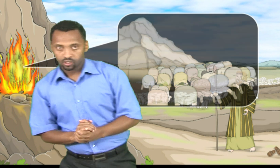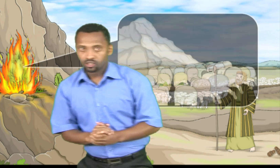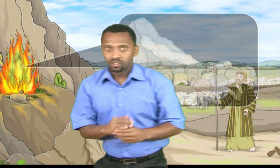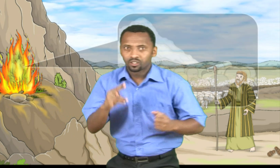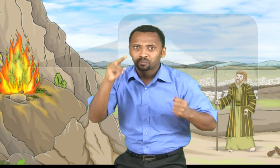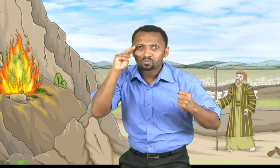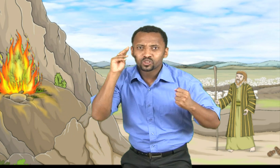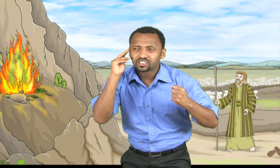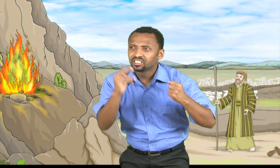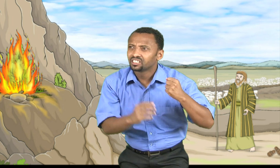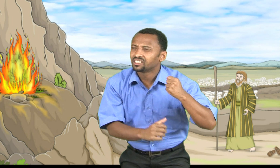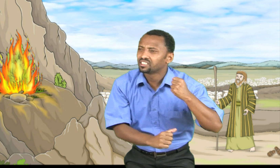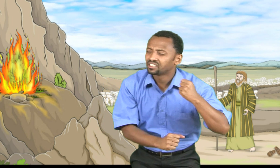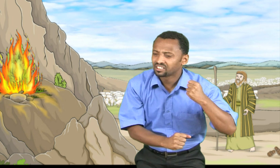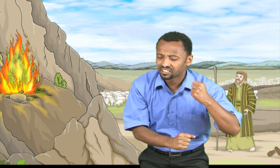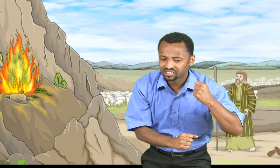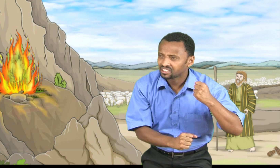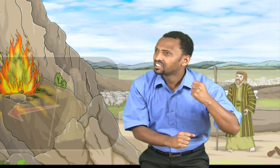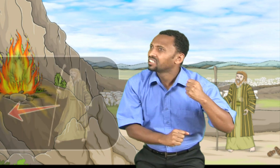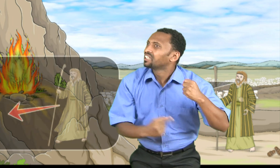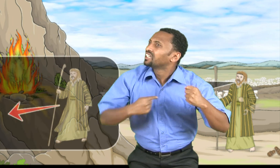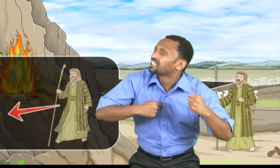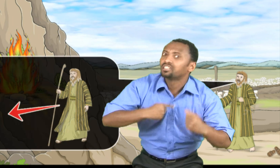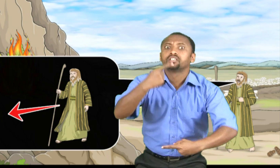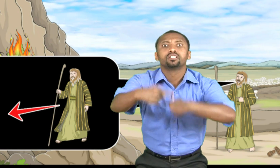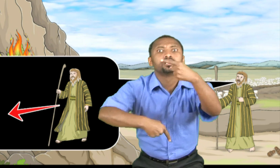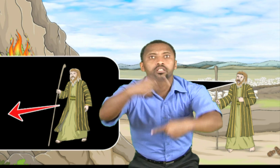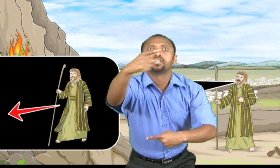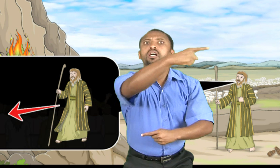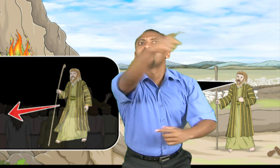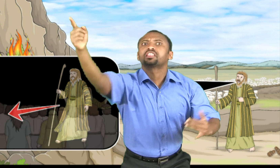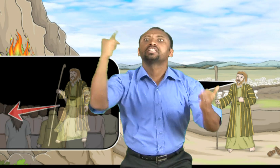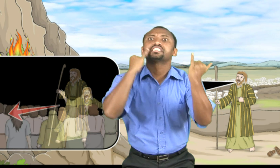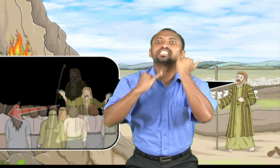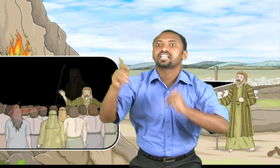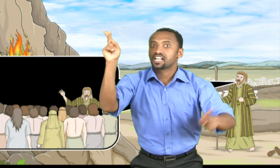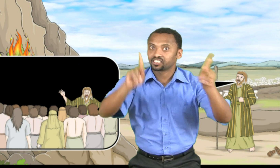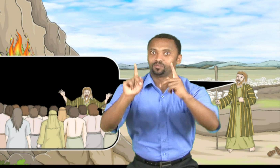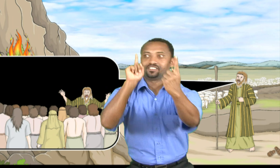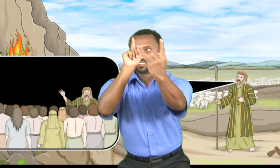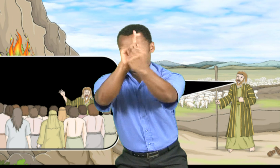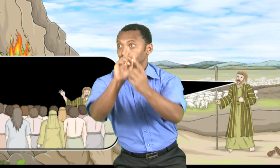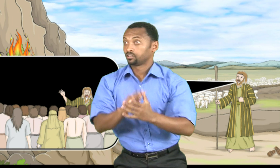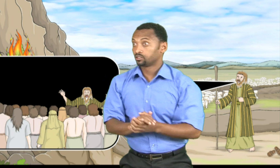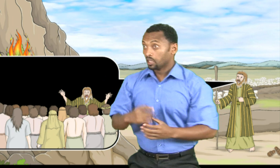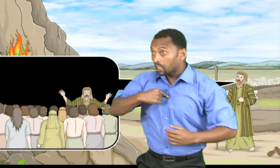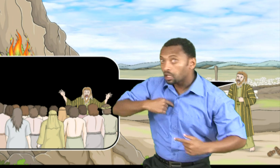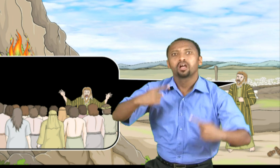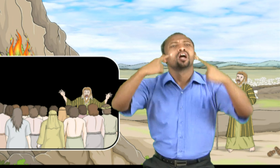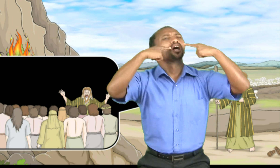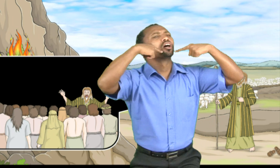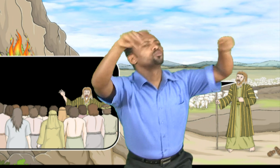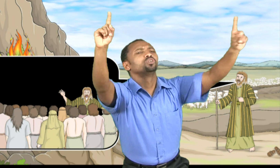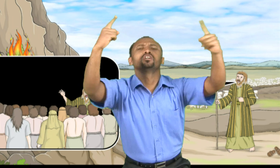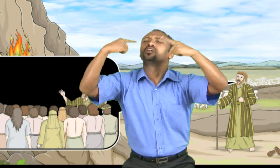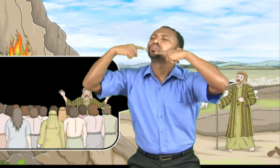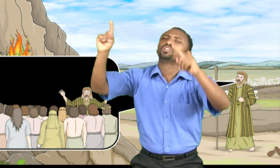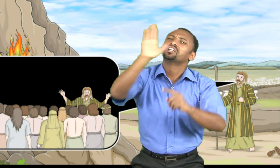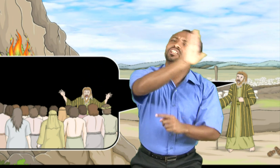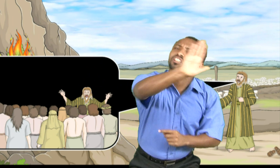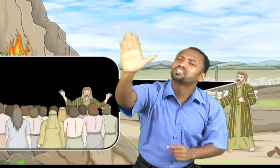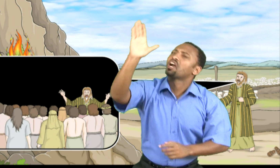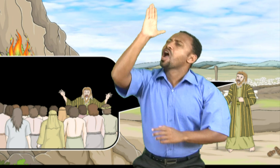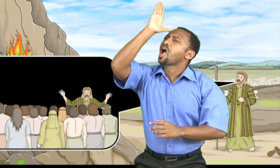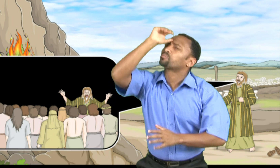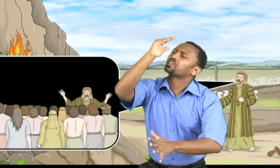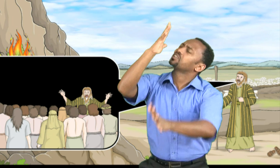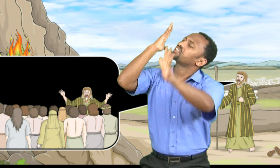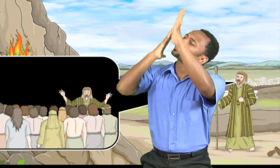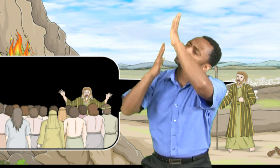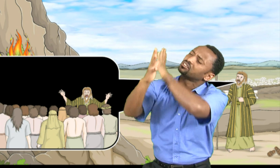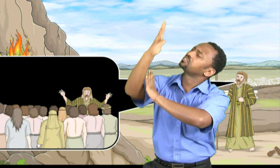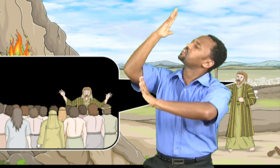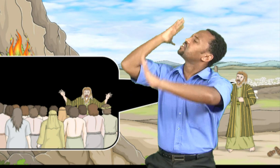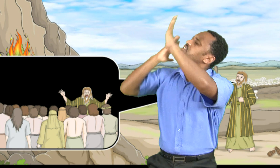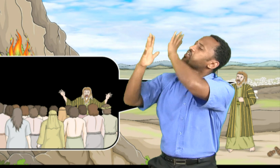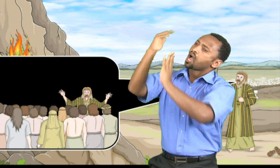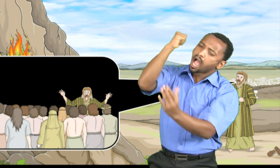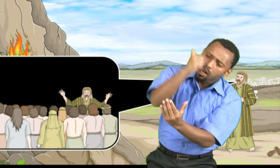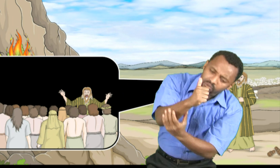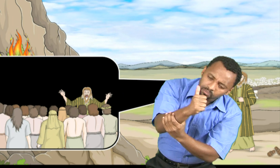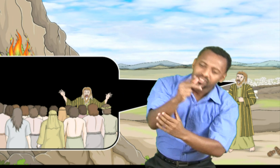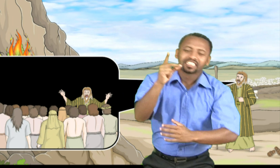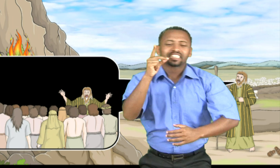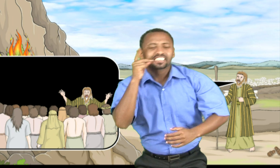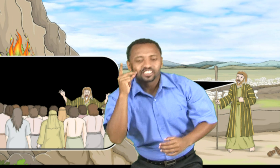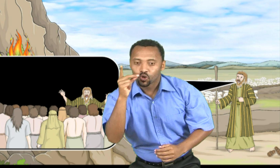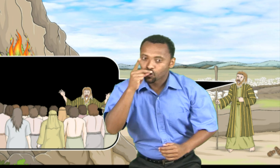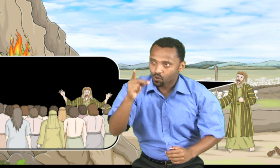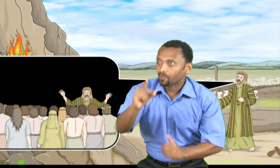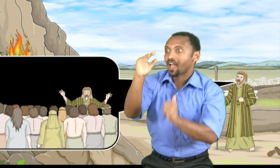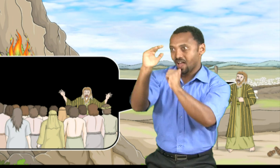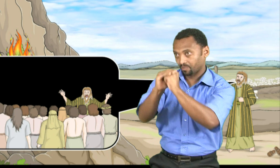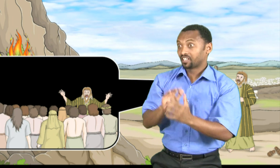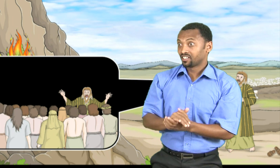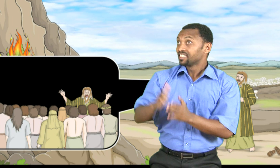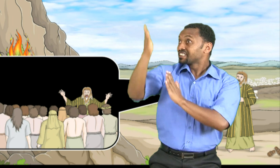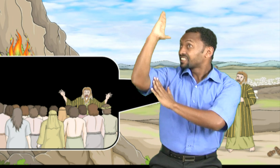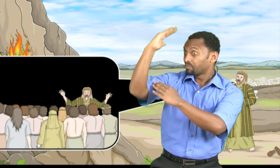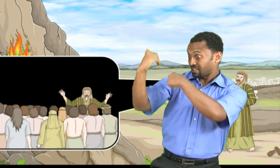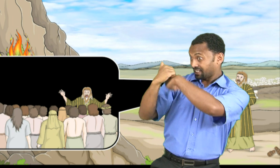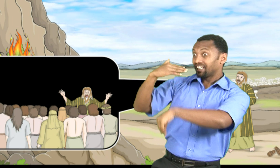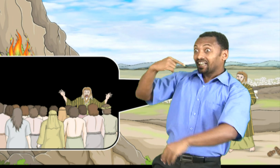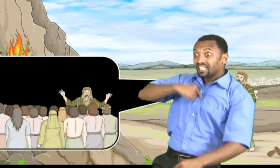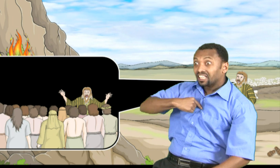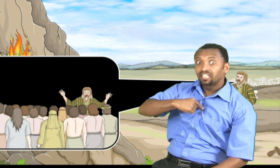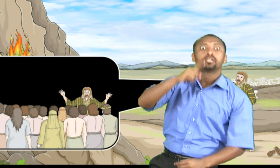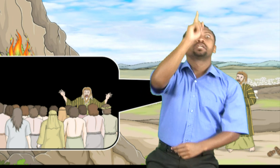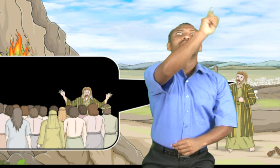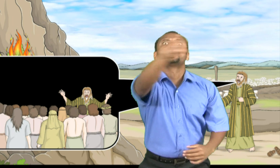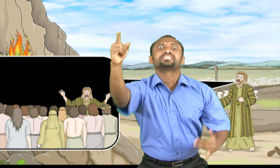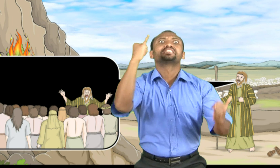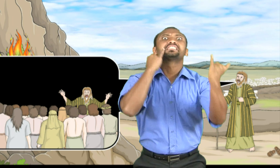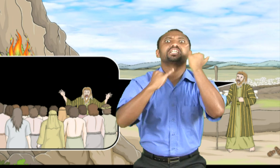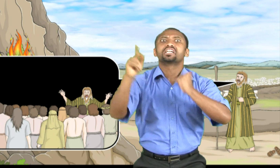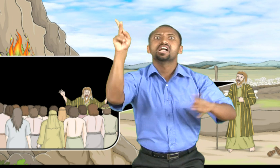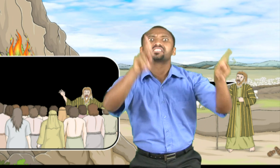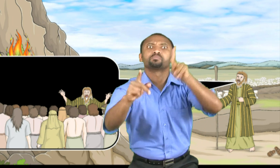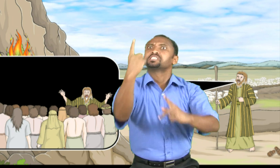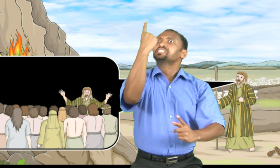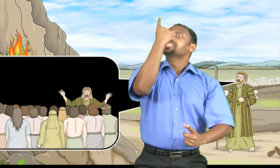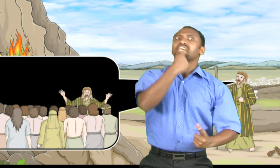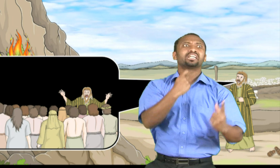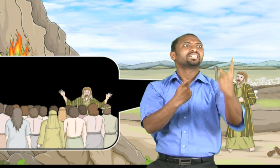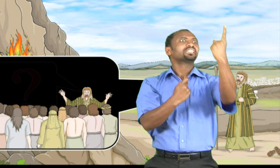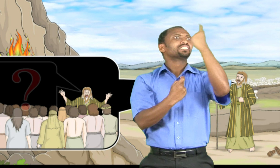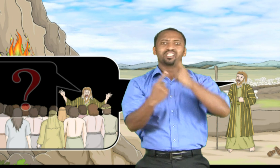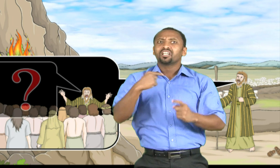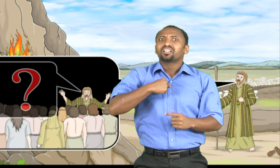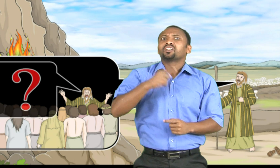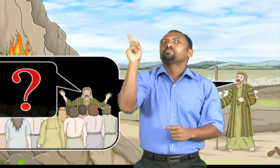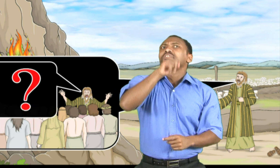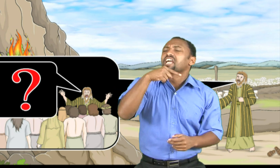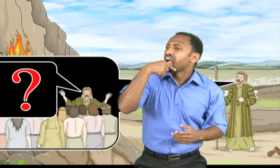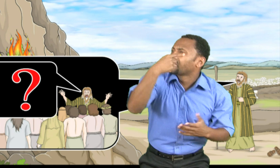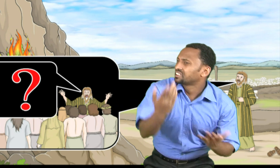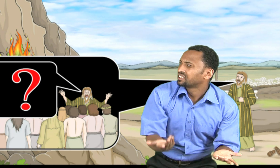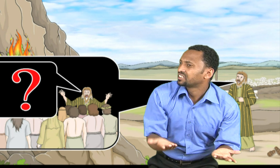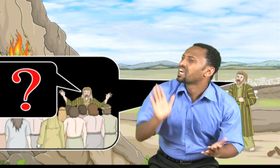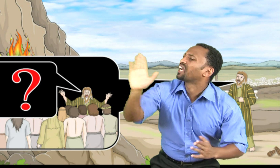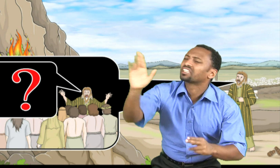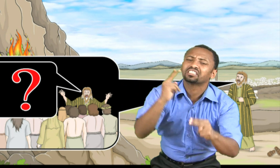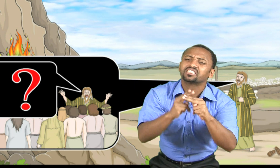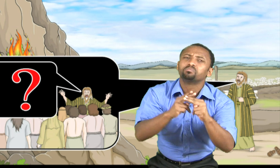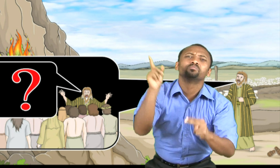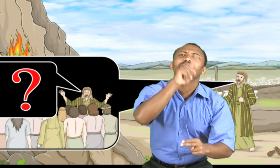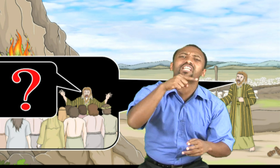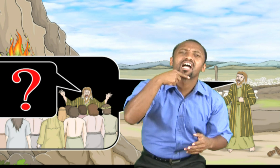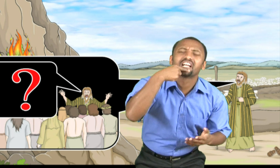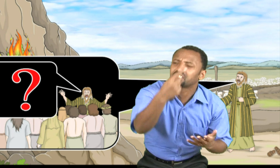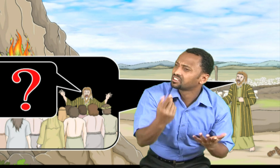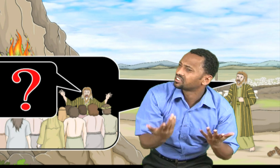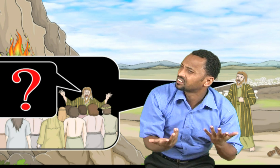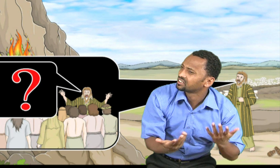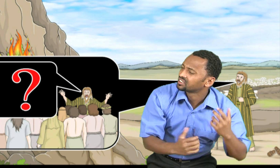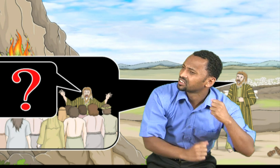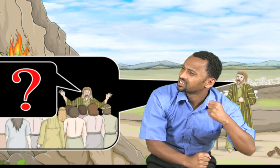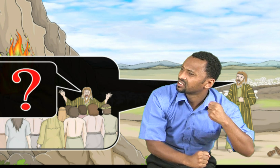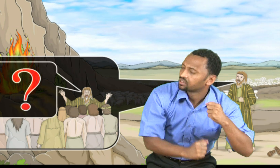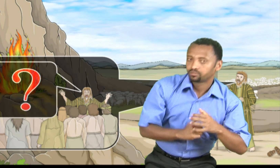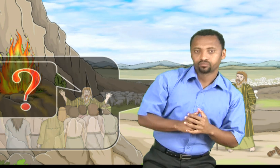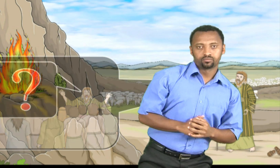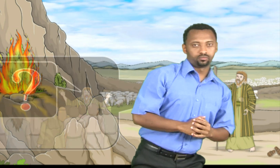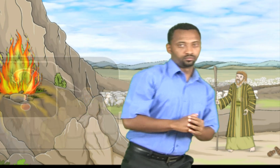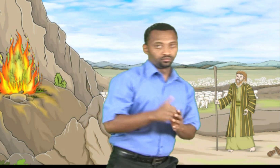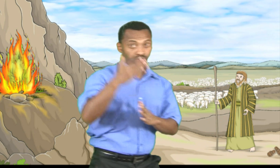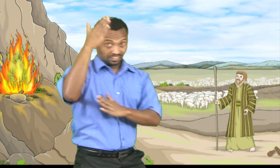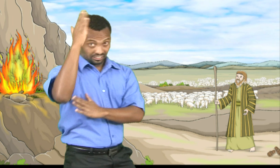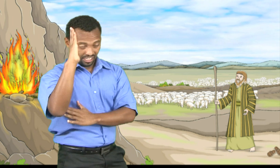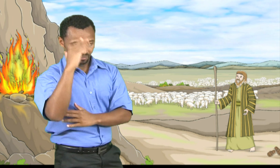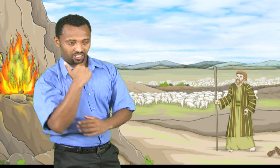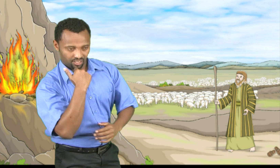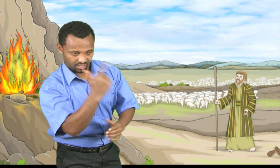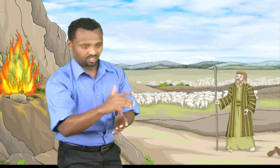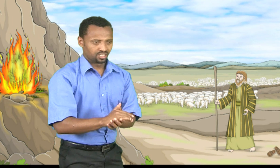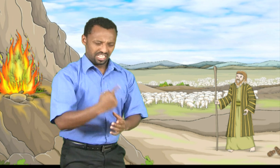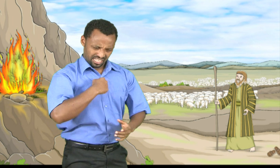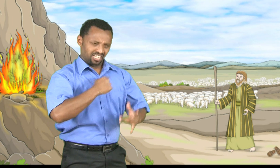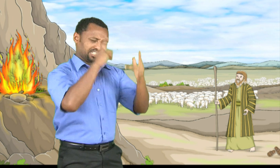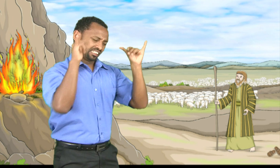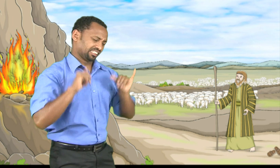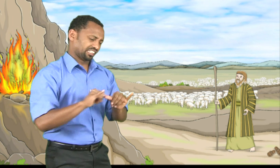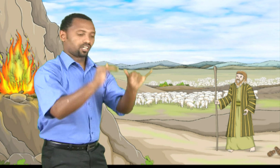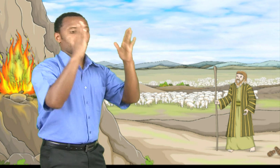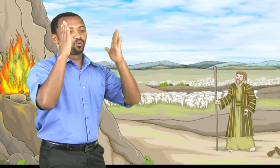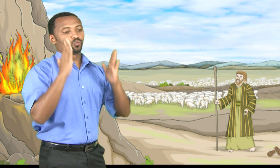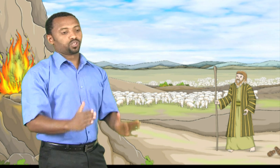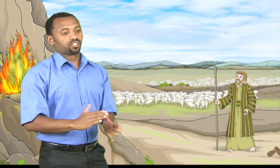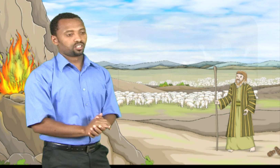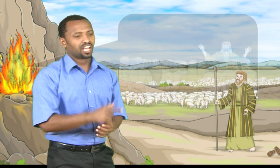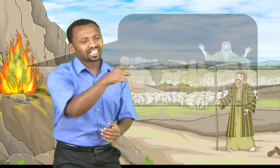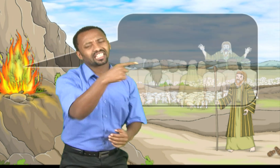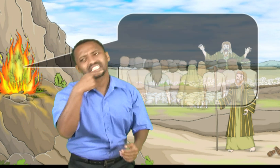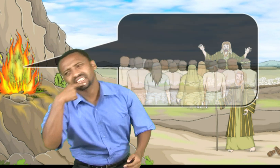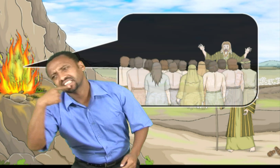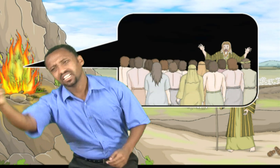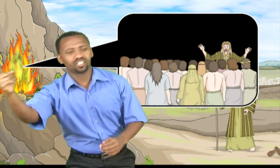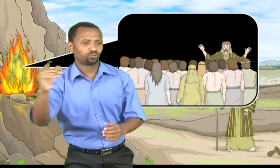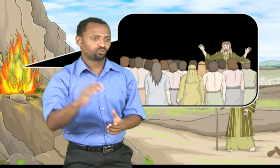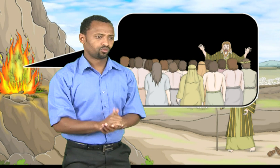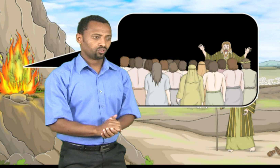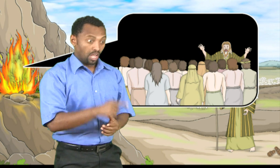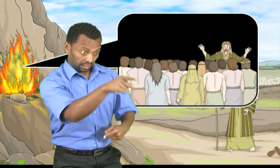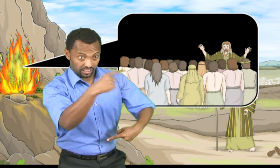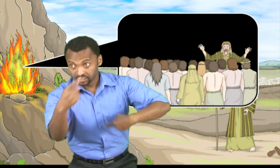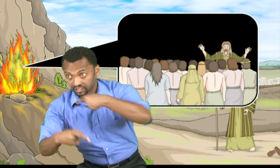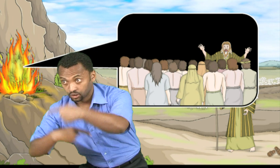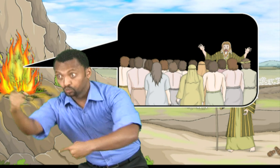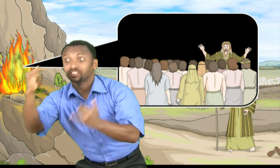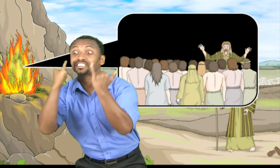Then Moses asked God, “Suppose I go to the Israelites and say to them, ‘The God of your fathers has sent me to you,’ and they ask me, ‘What is His name?’ What should I tell them?” God said to Moses, “I AM WHO I AM.